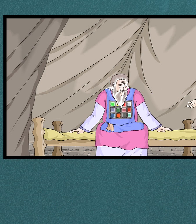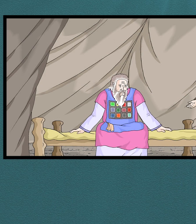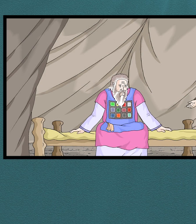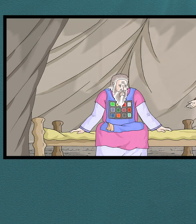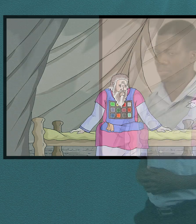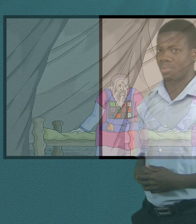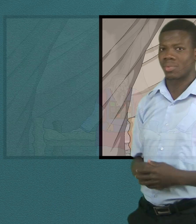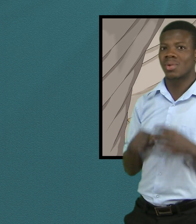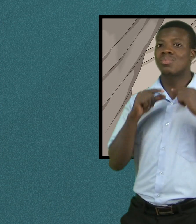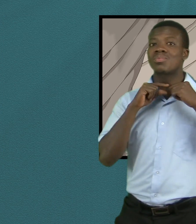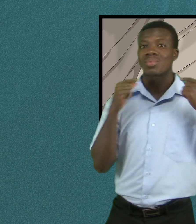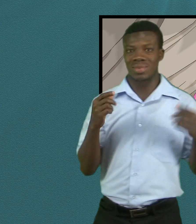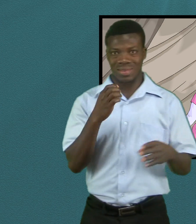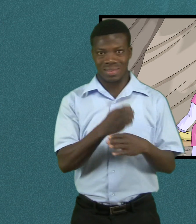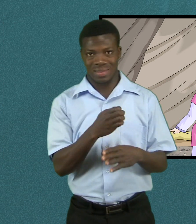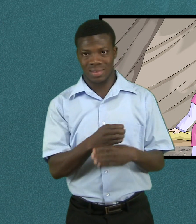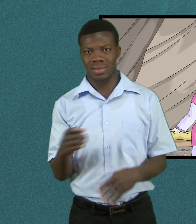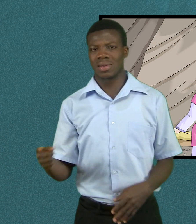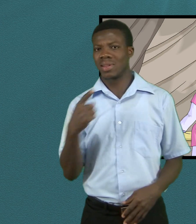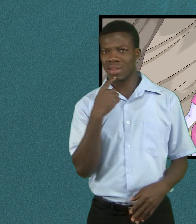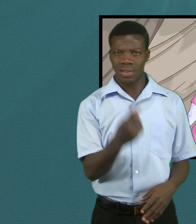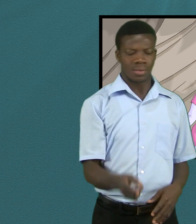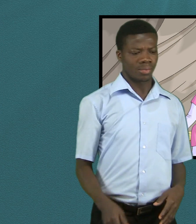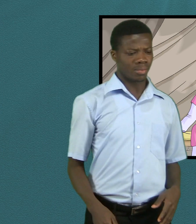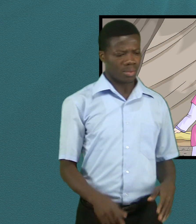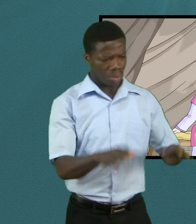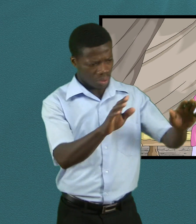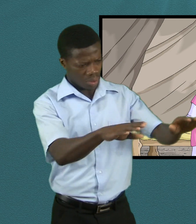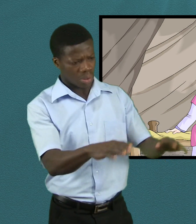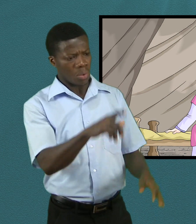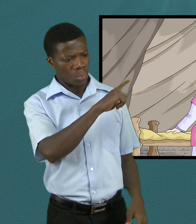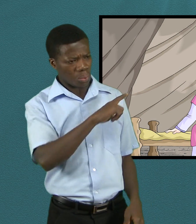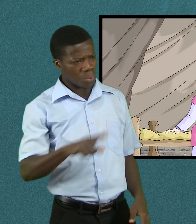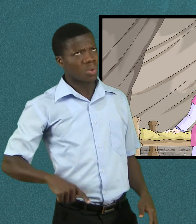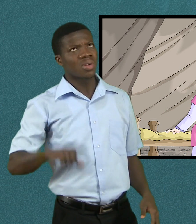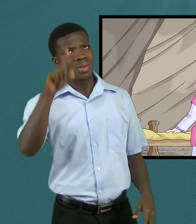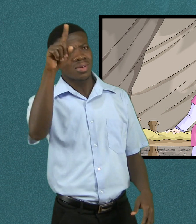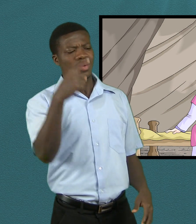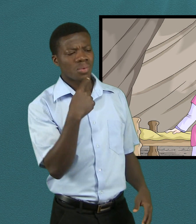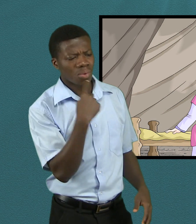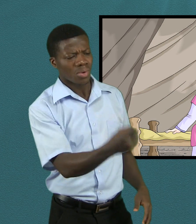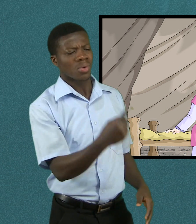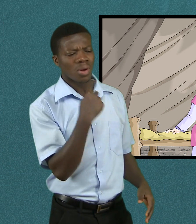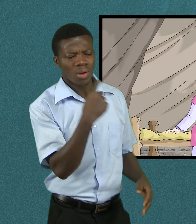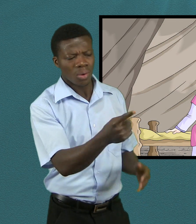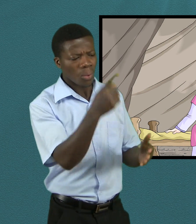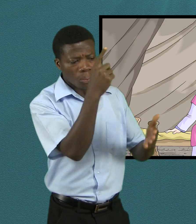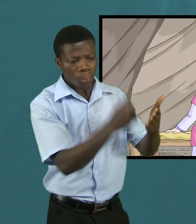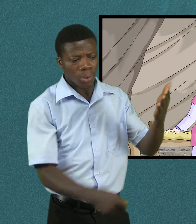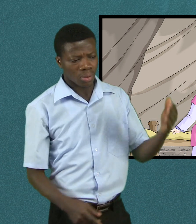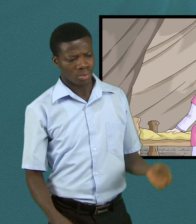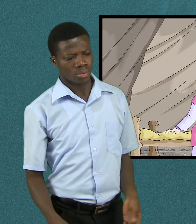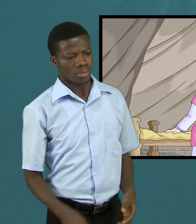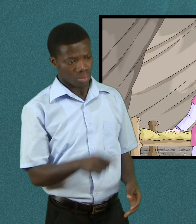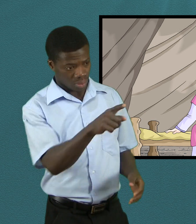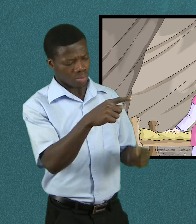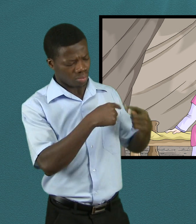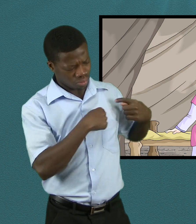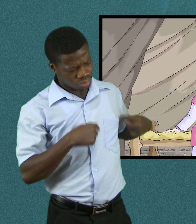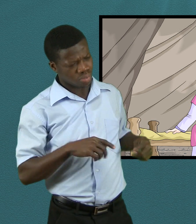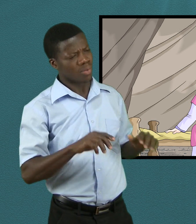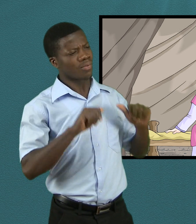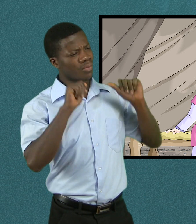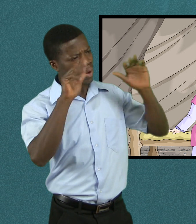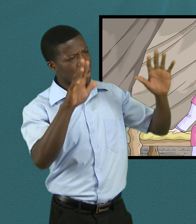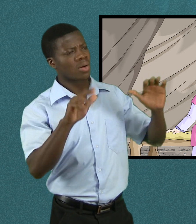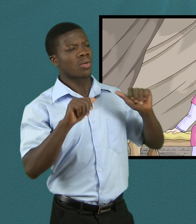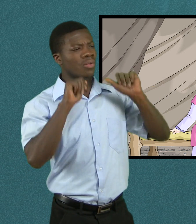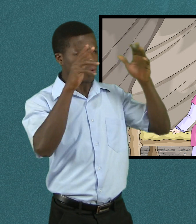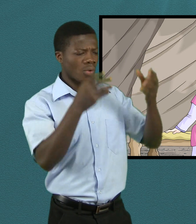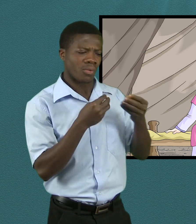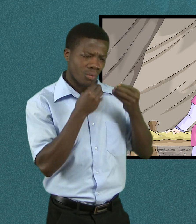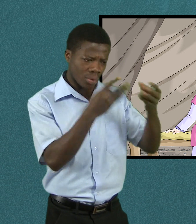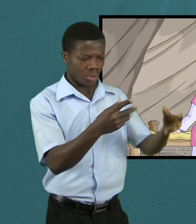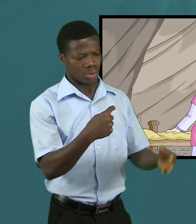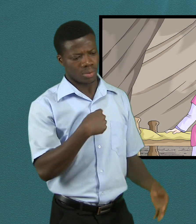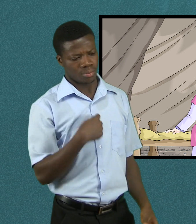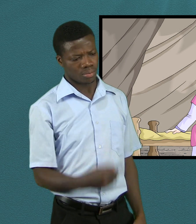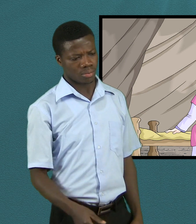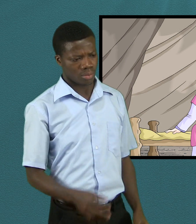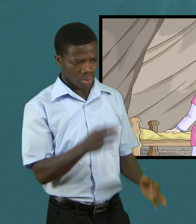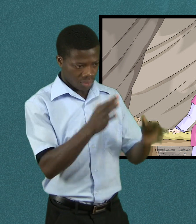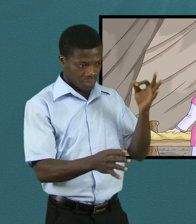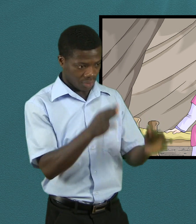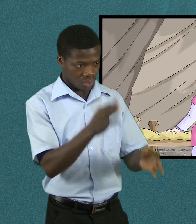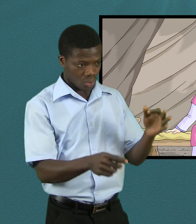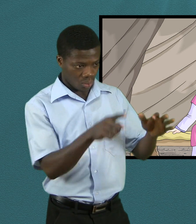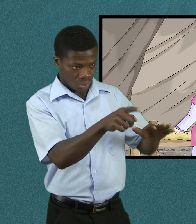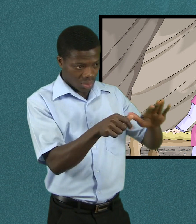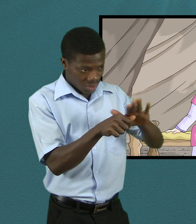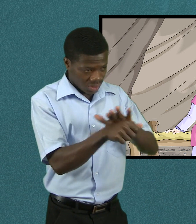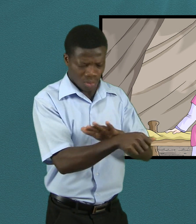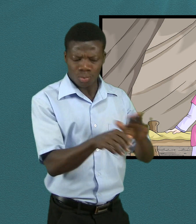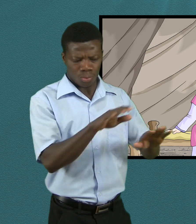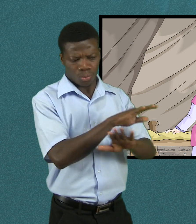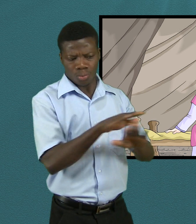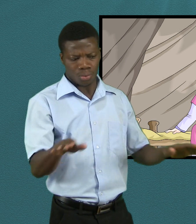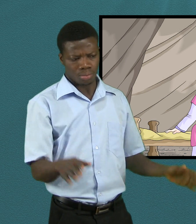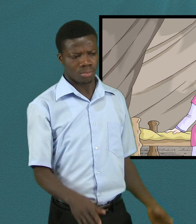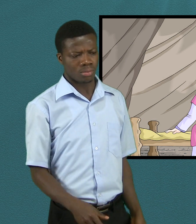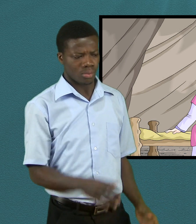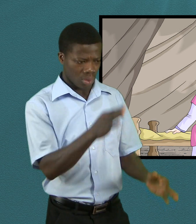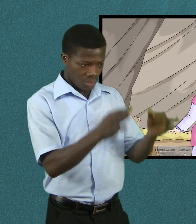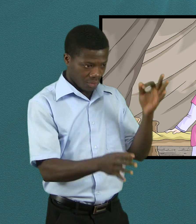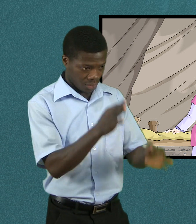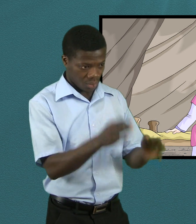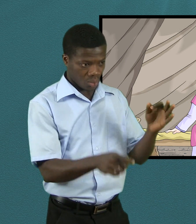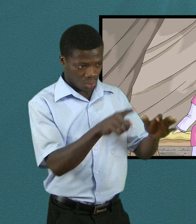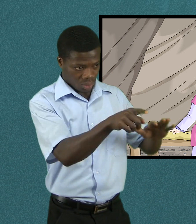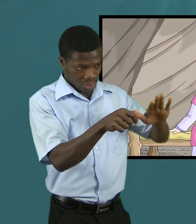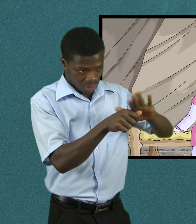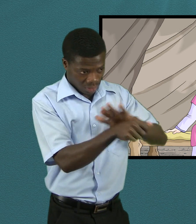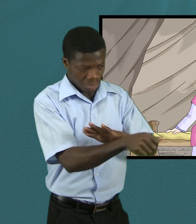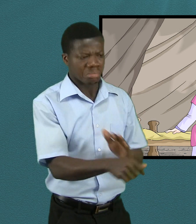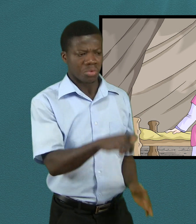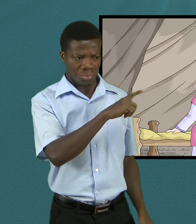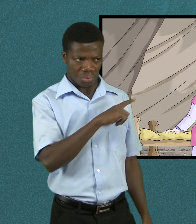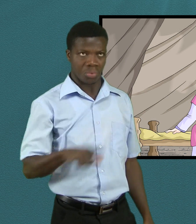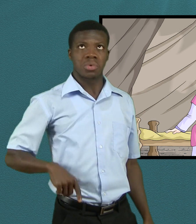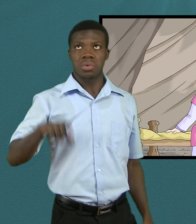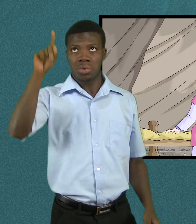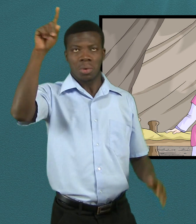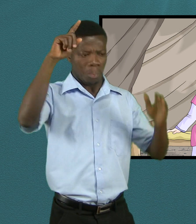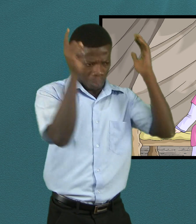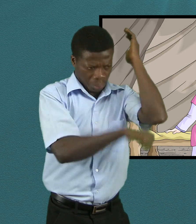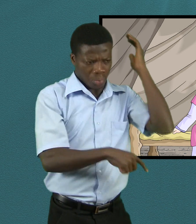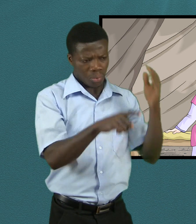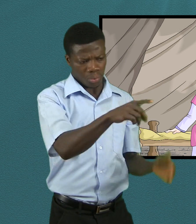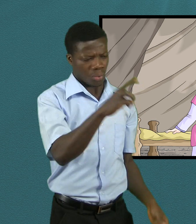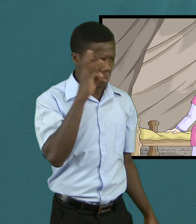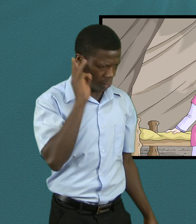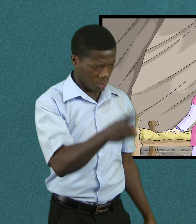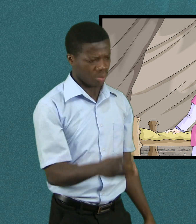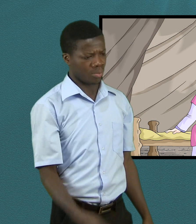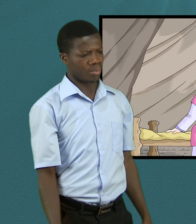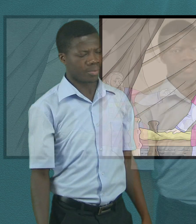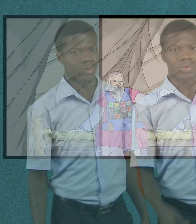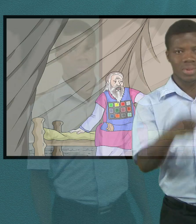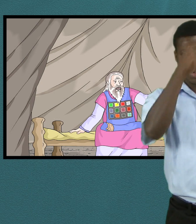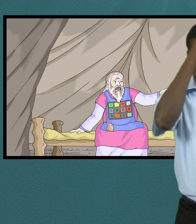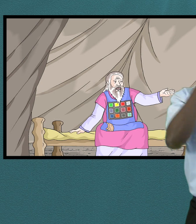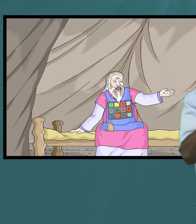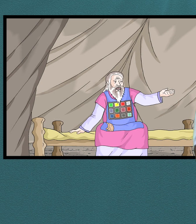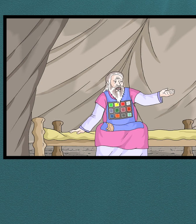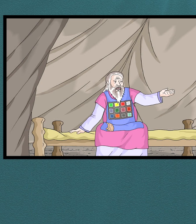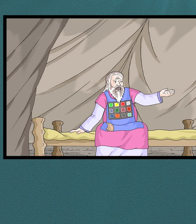“What was the message He gave you?” Eli asked. “Do not hide it from me.